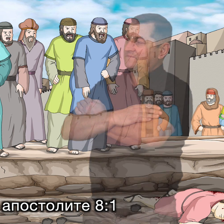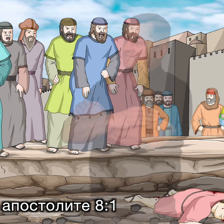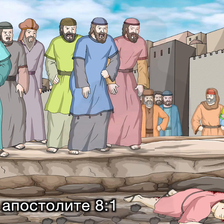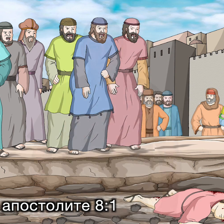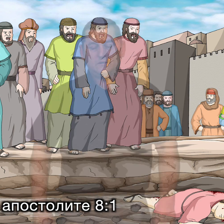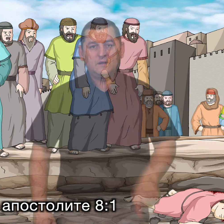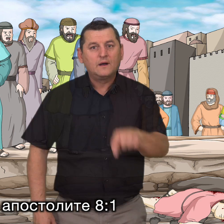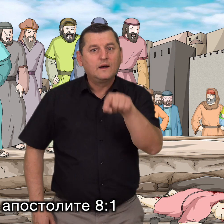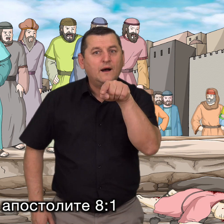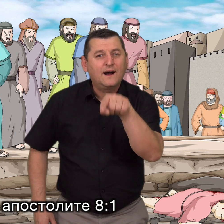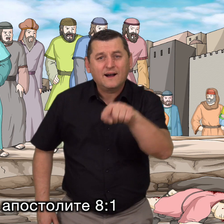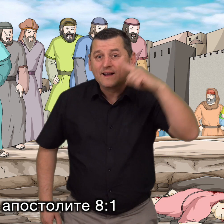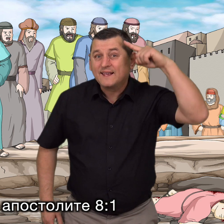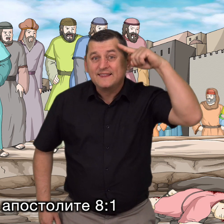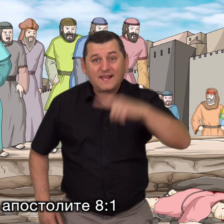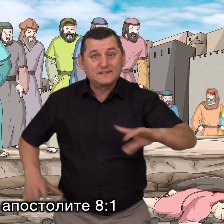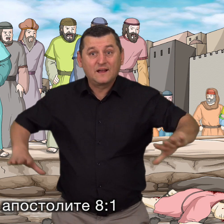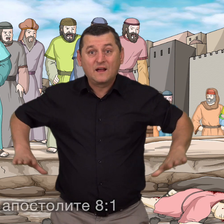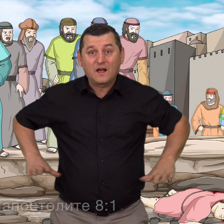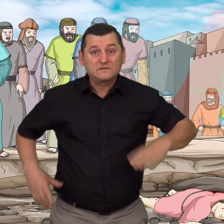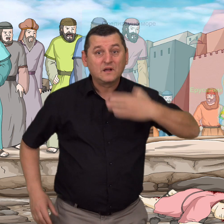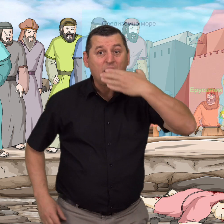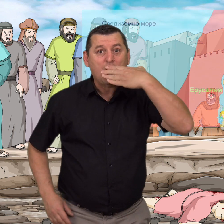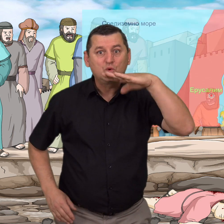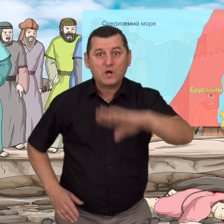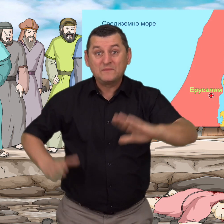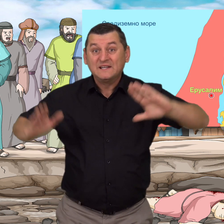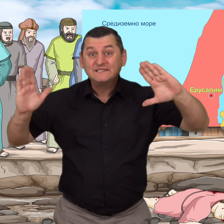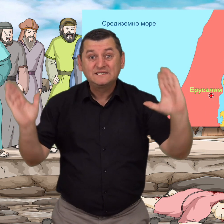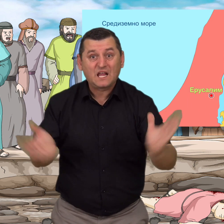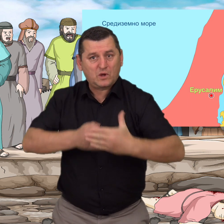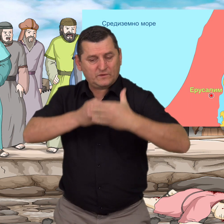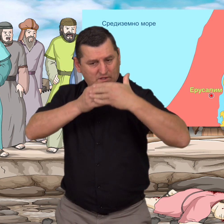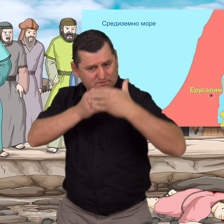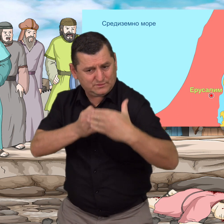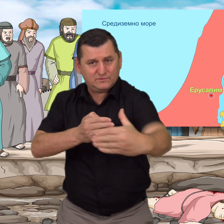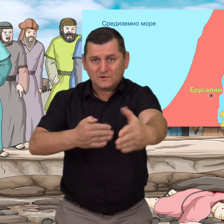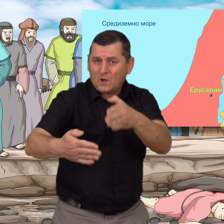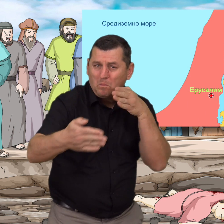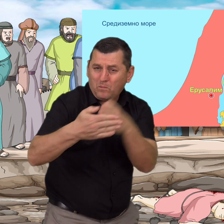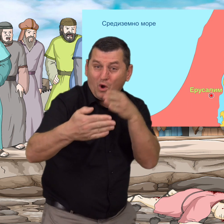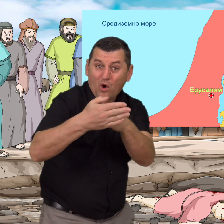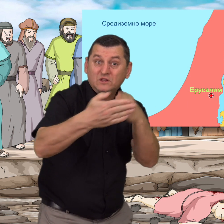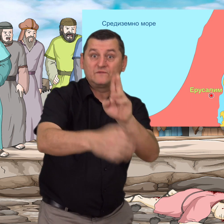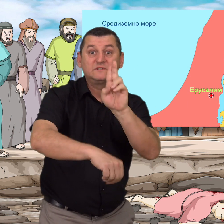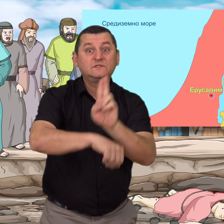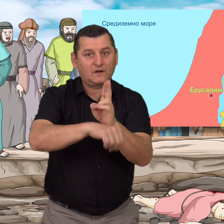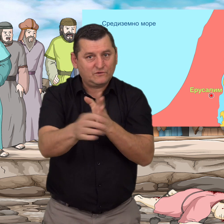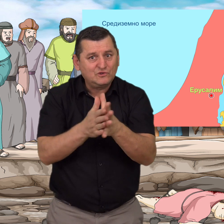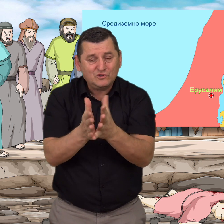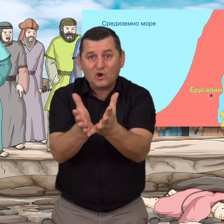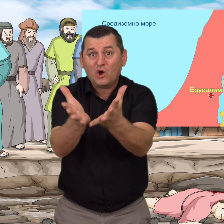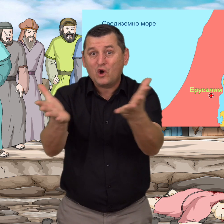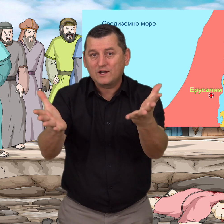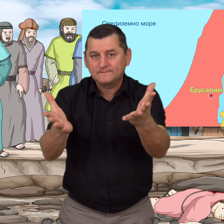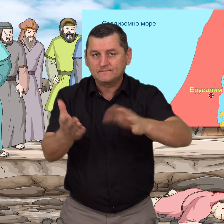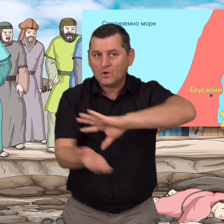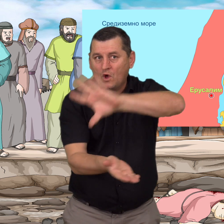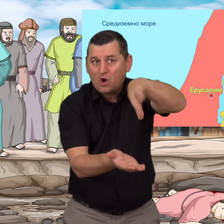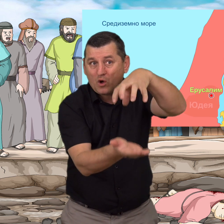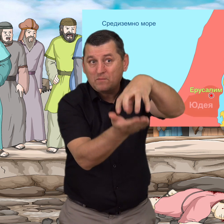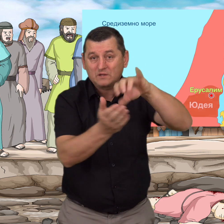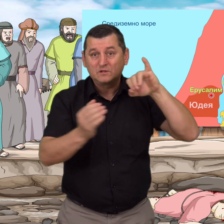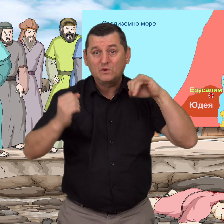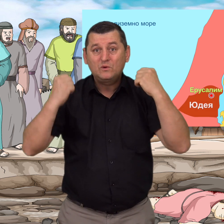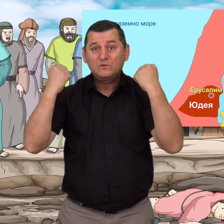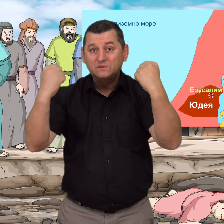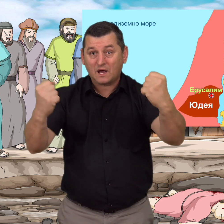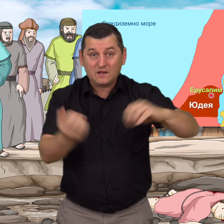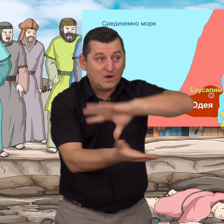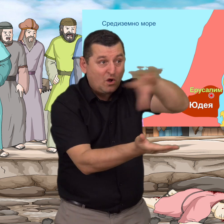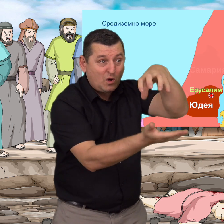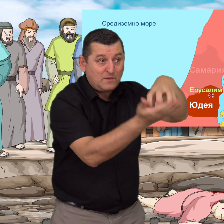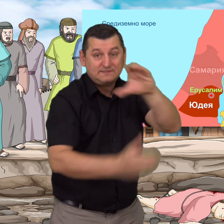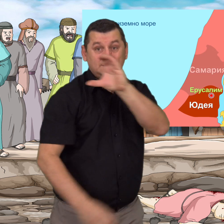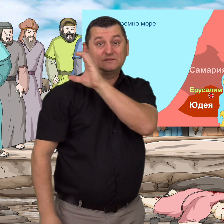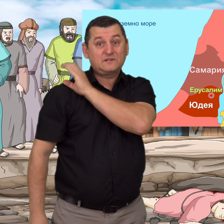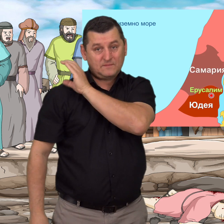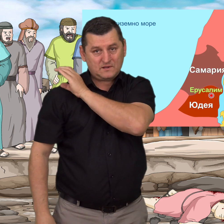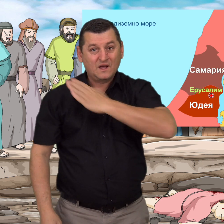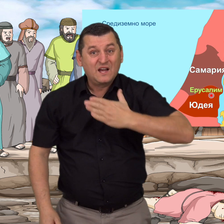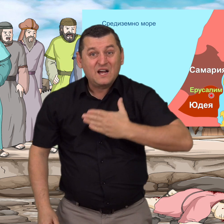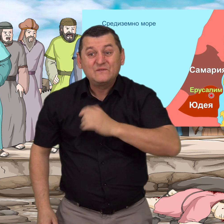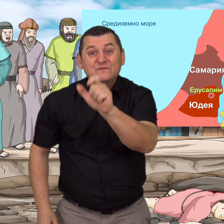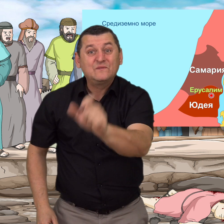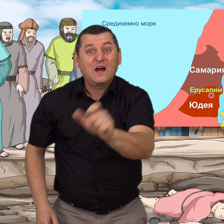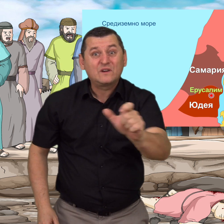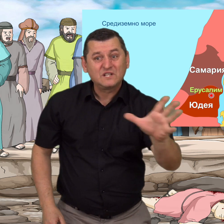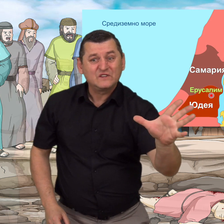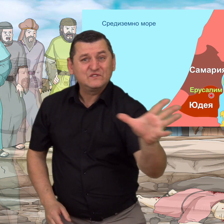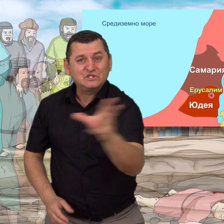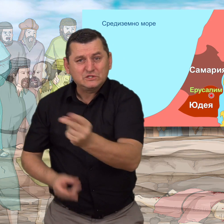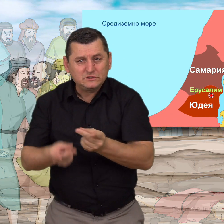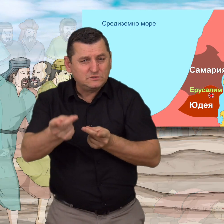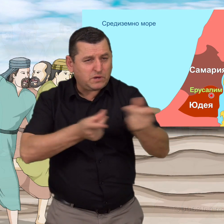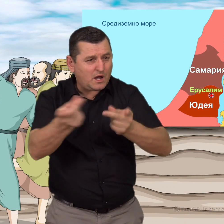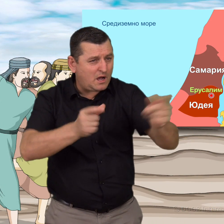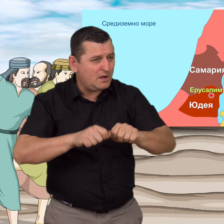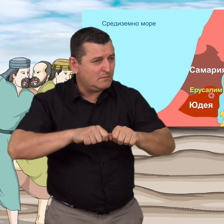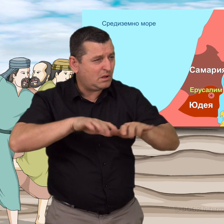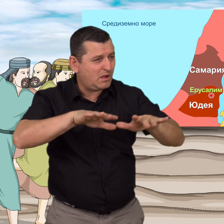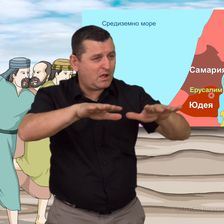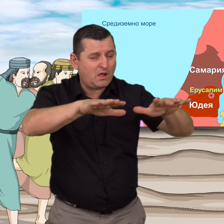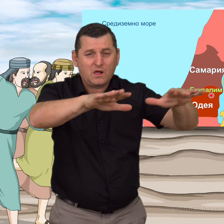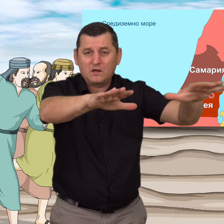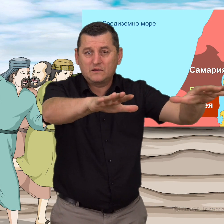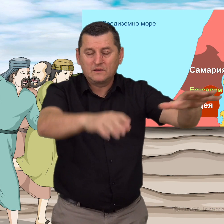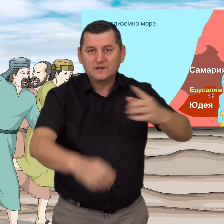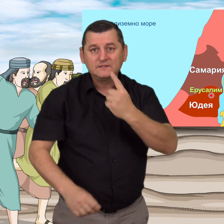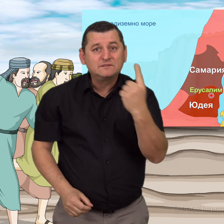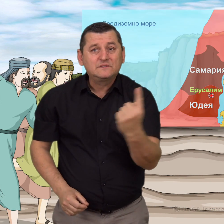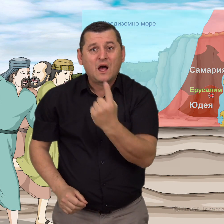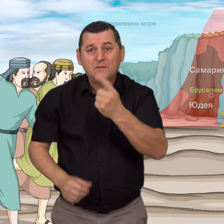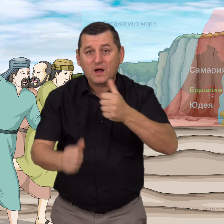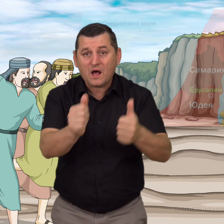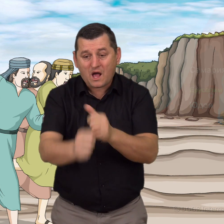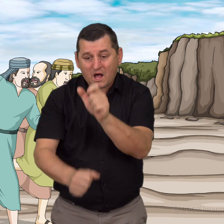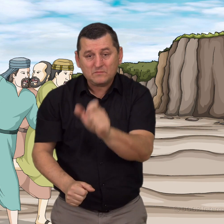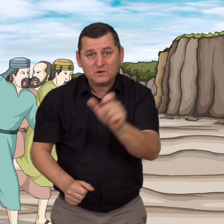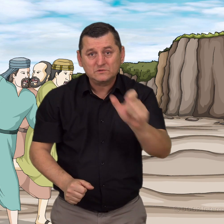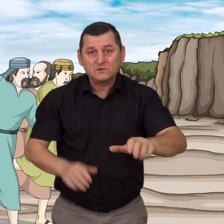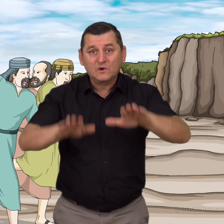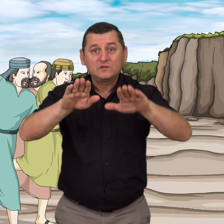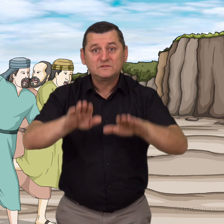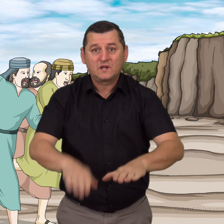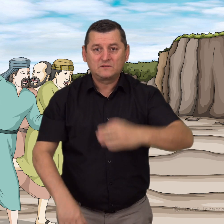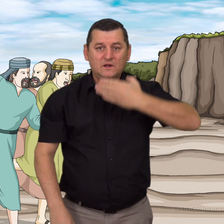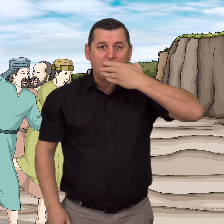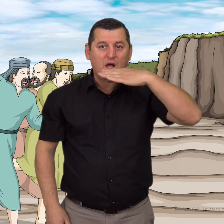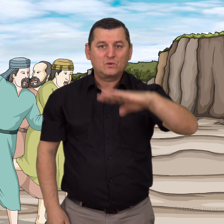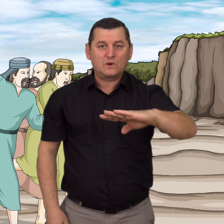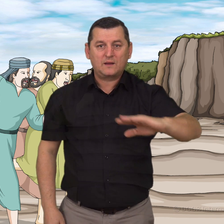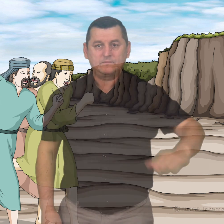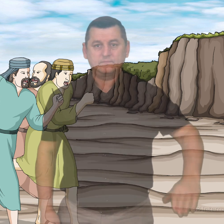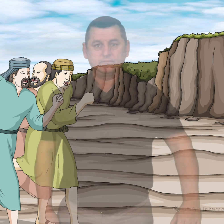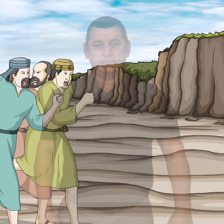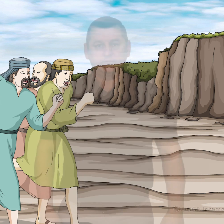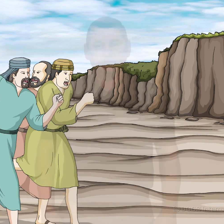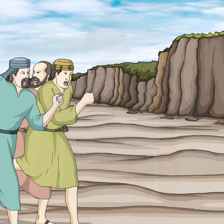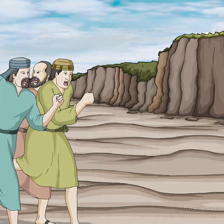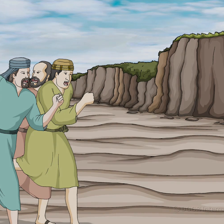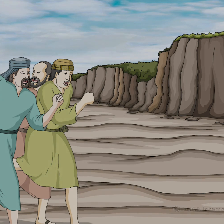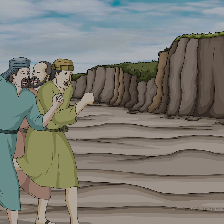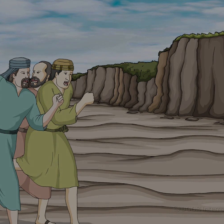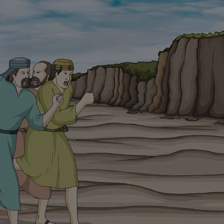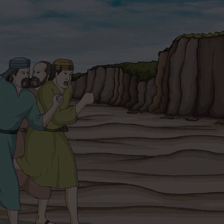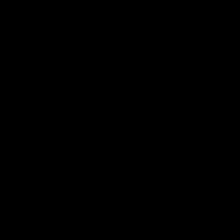On that day a great persecution broke out against the church in Jerusalem, and all except the apostles were scattered throughout Judea and Samaria.